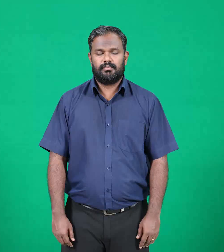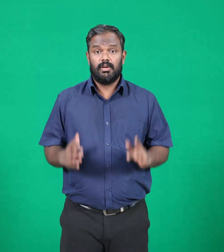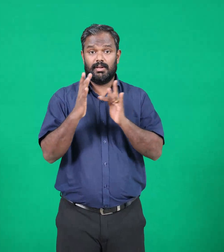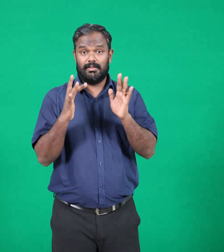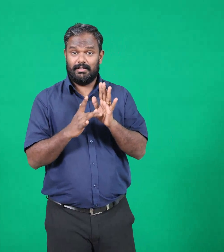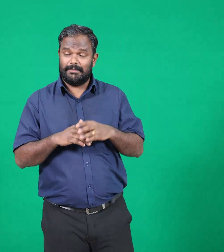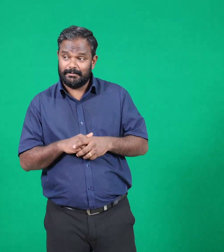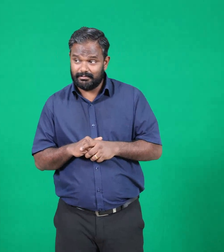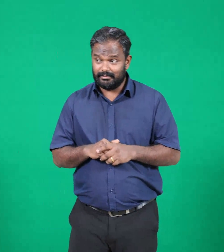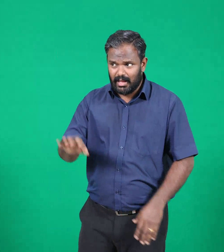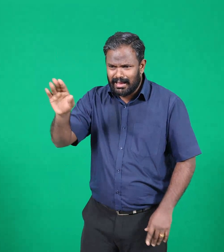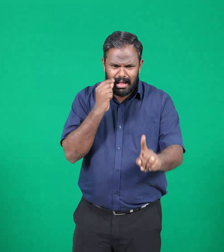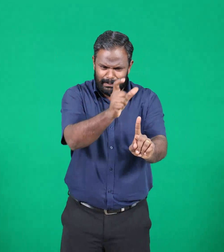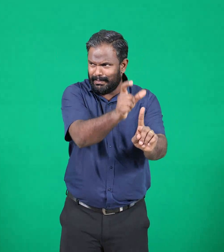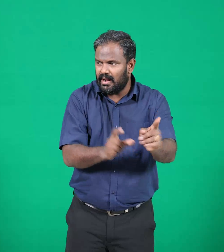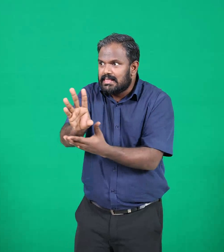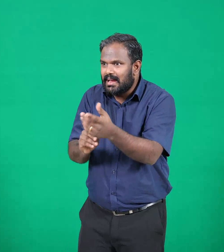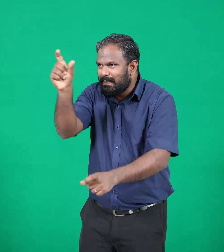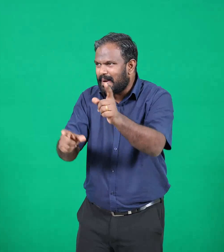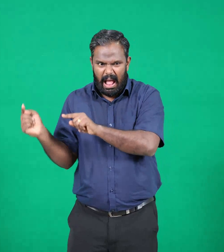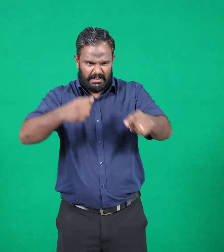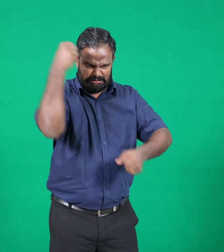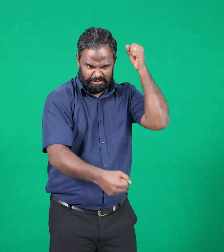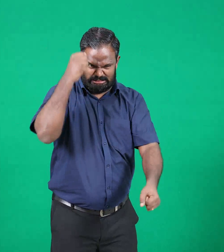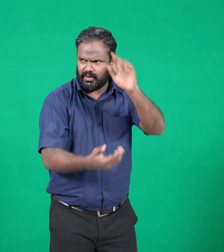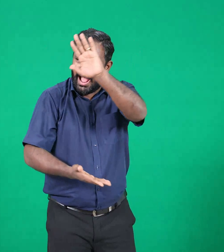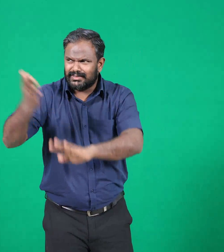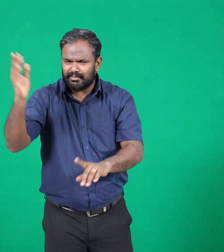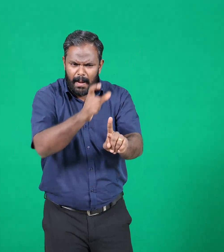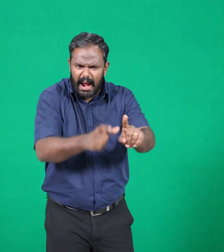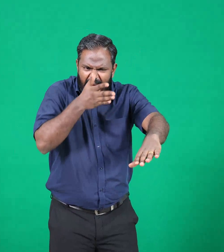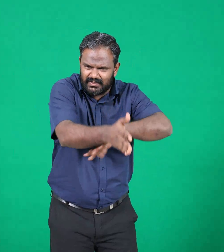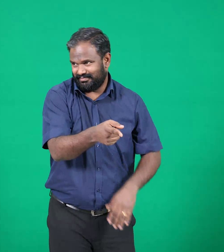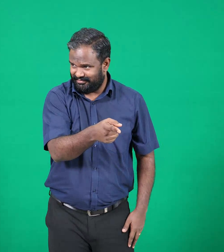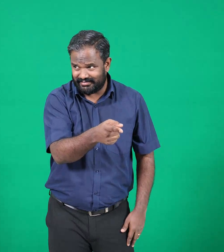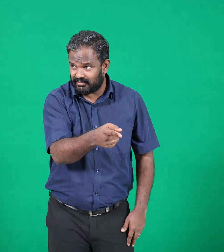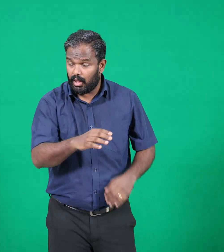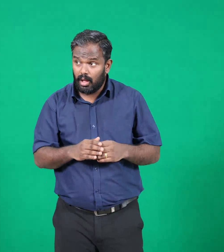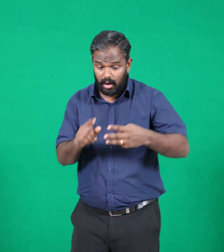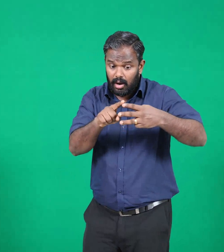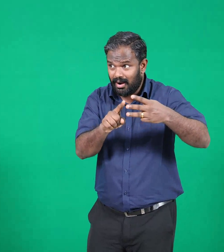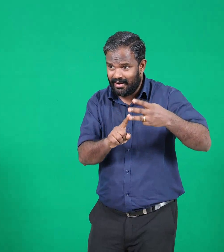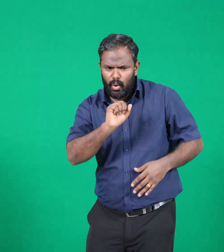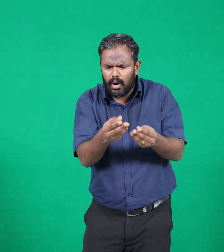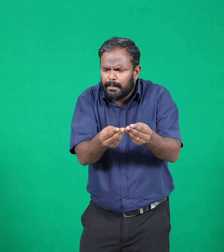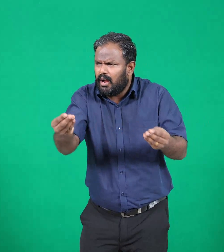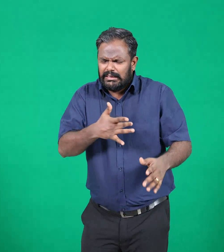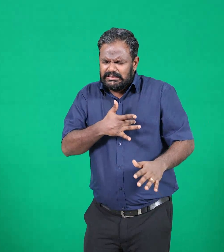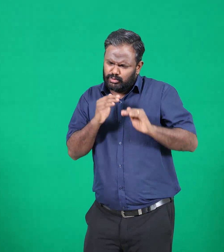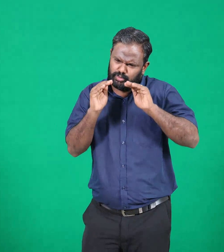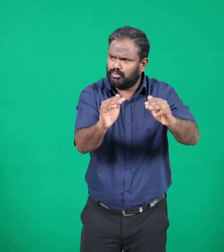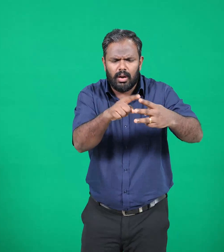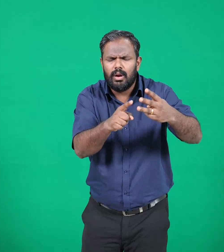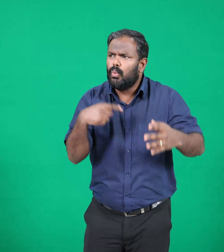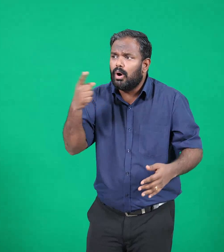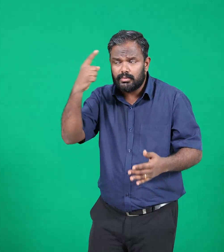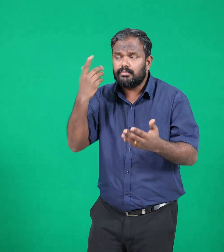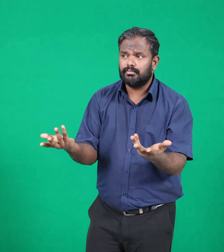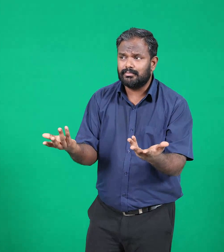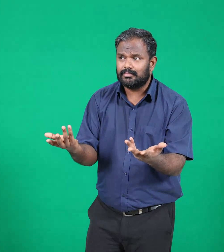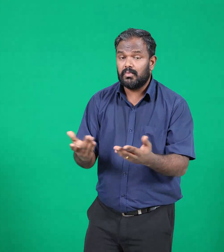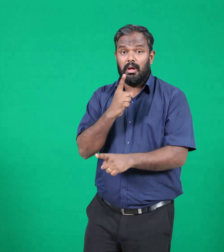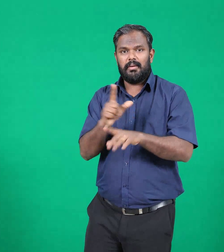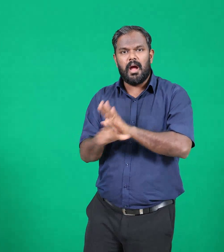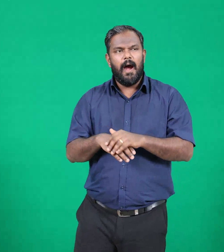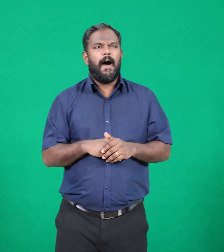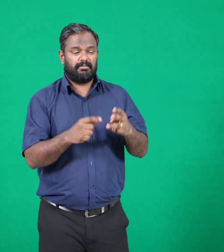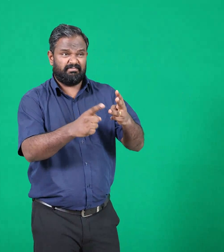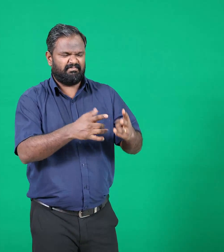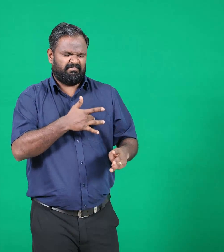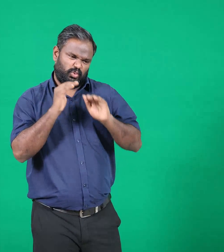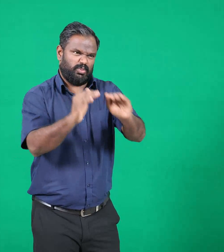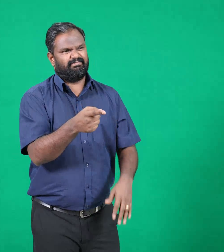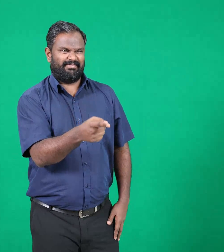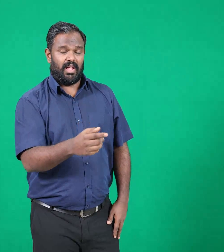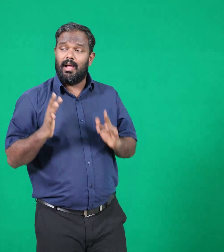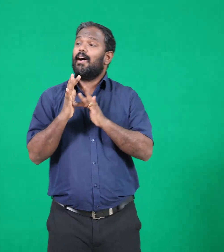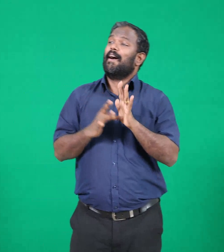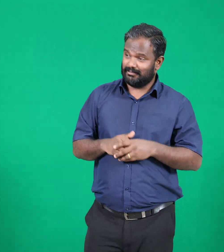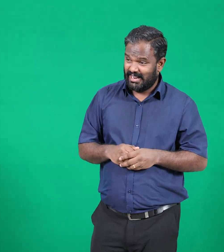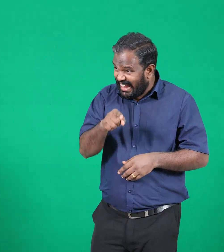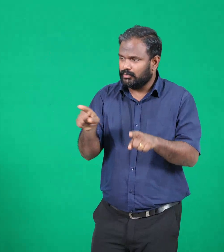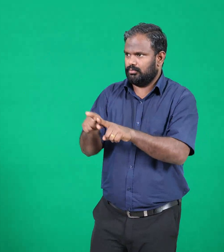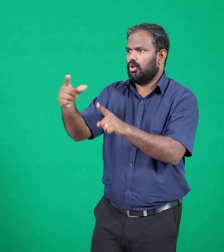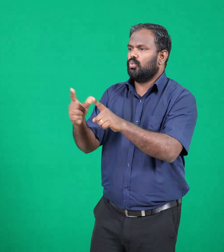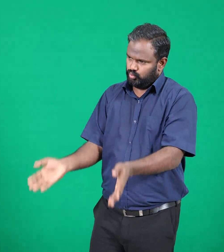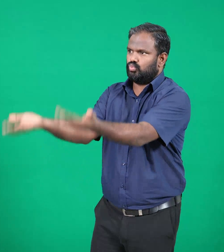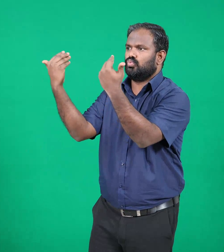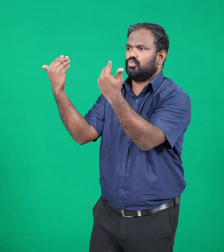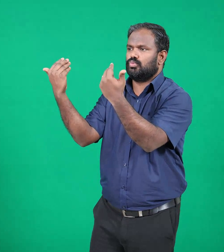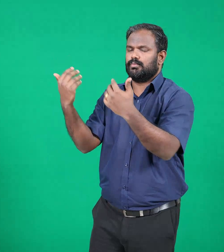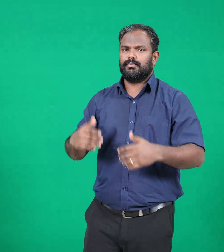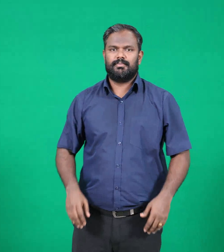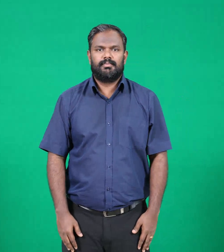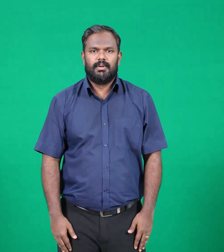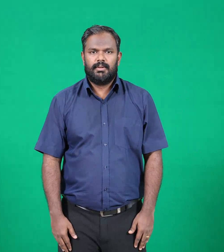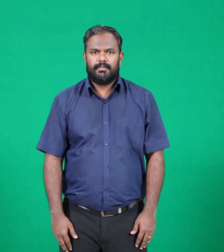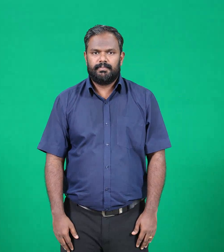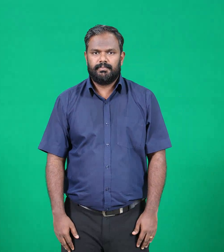Which of these three do you think was a neighbor to the man who fell into the hands of robbers?" "The one who showed him mercy," replied the expert in the law. Then Jesus told him, "Go and do likewise."